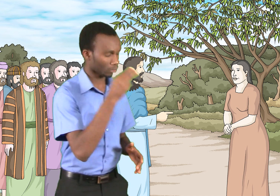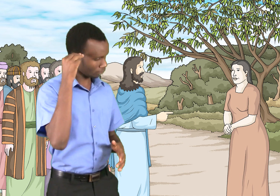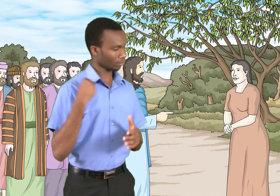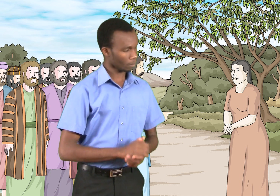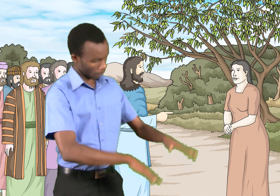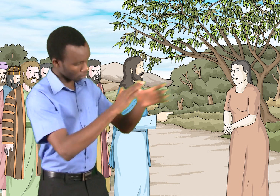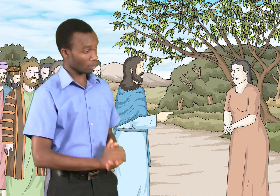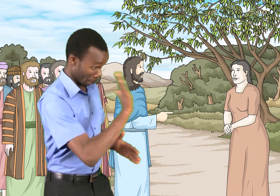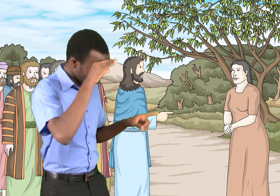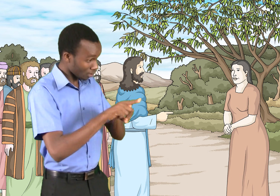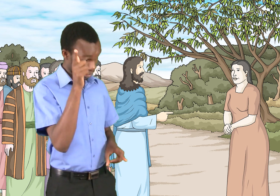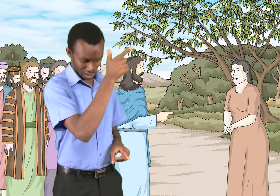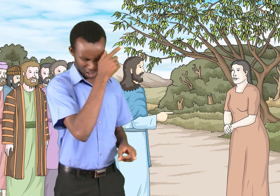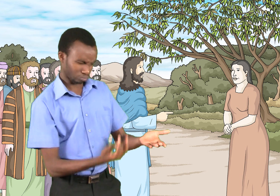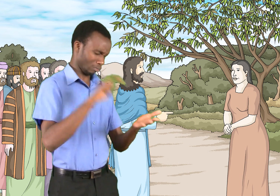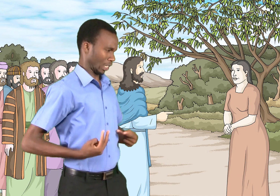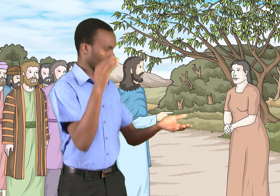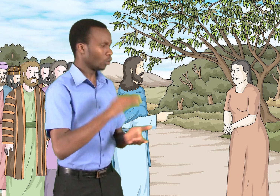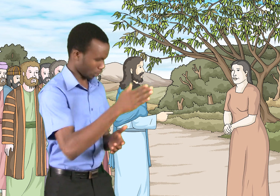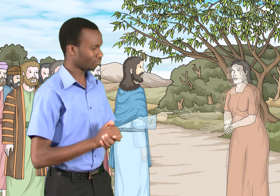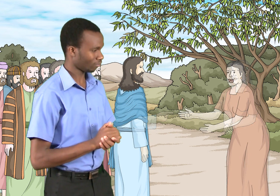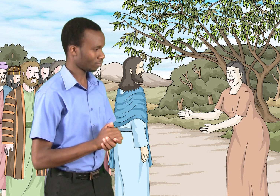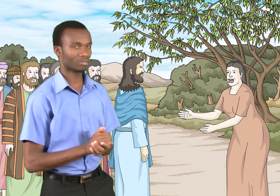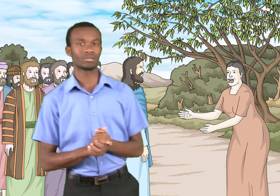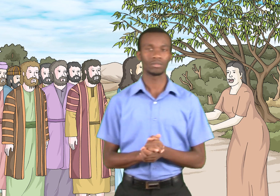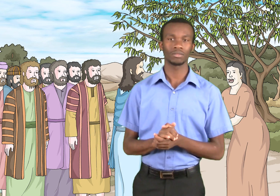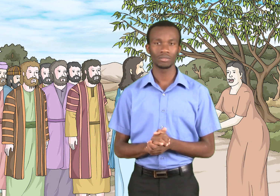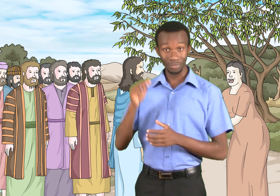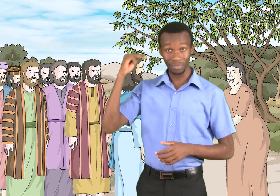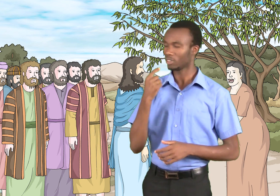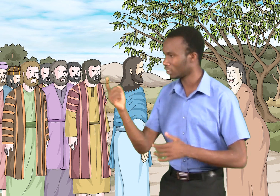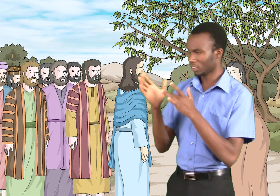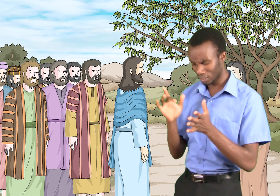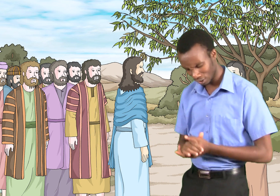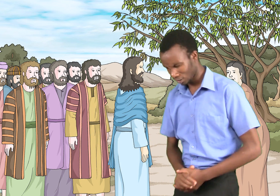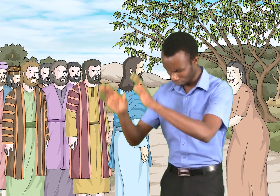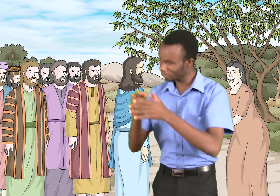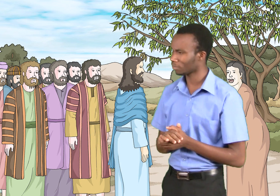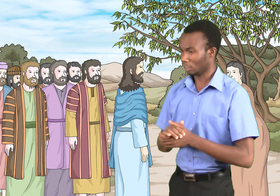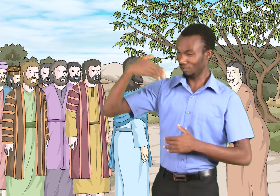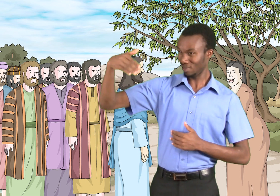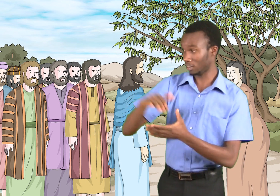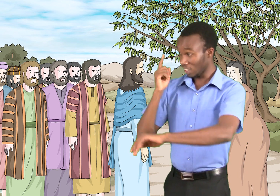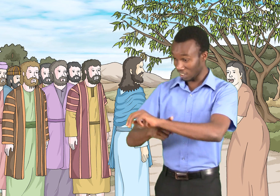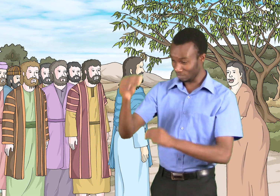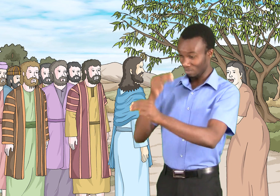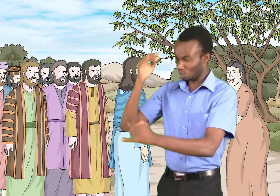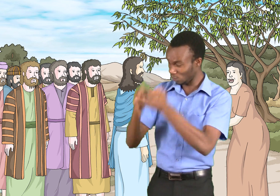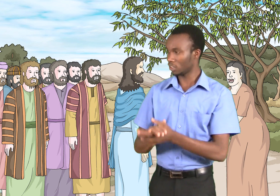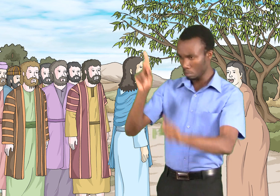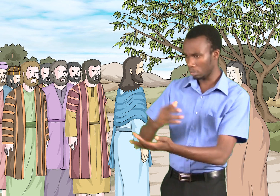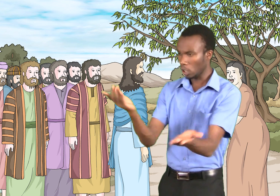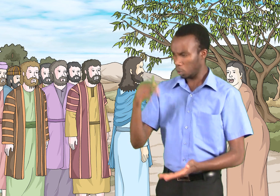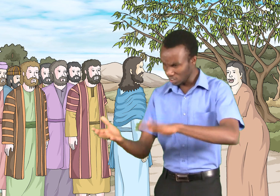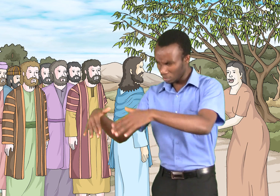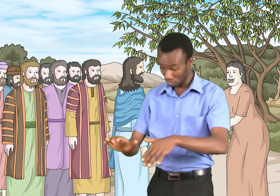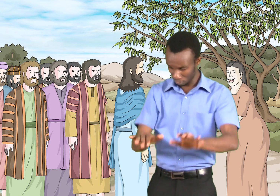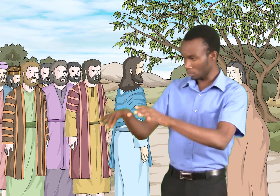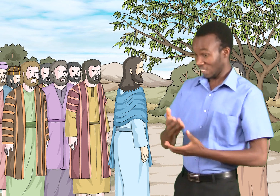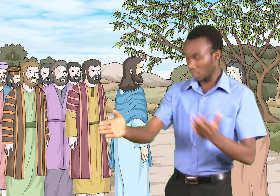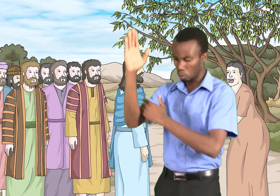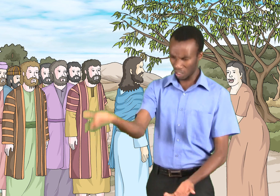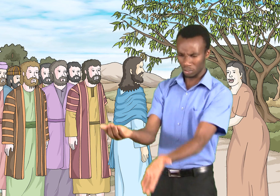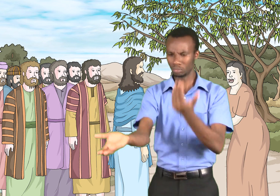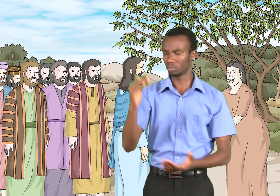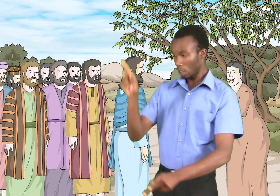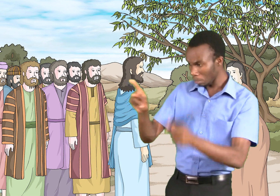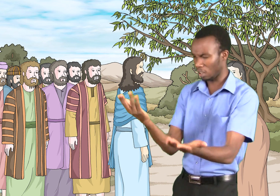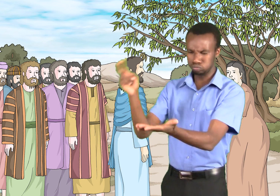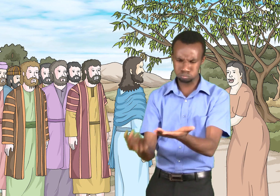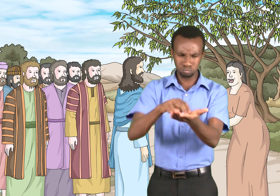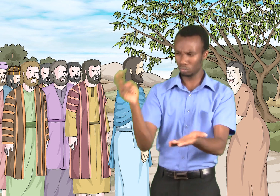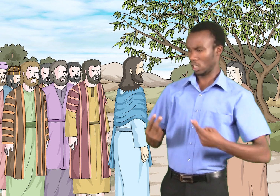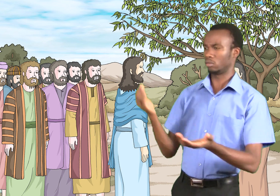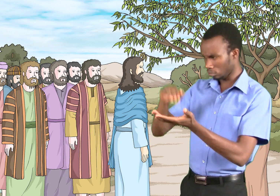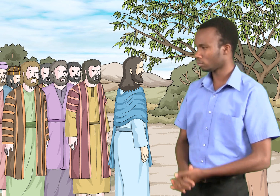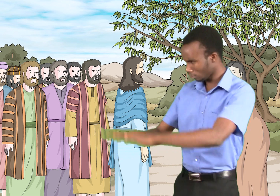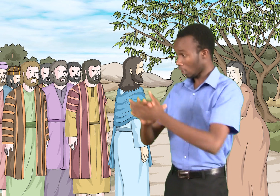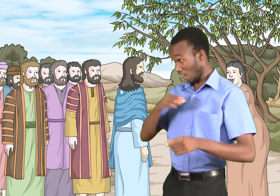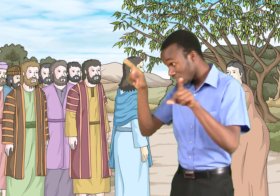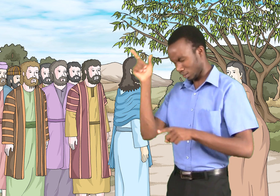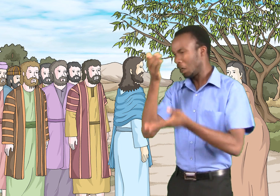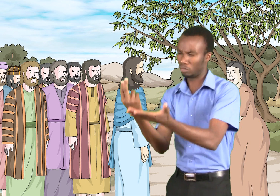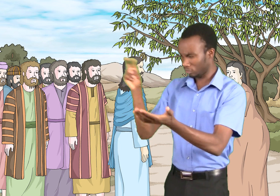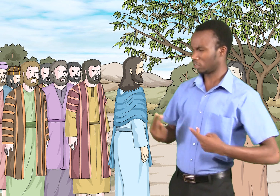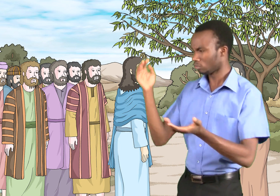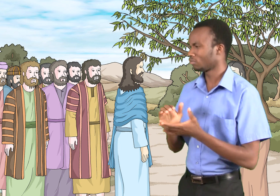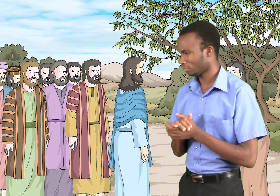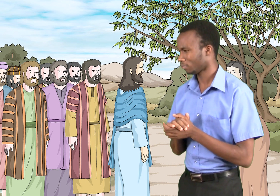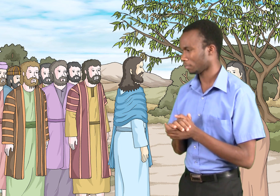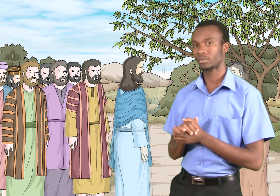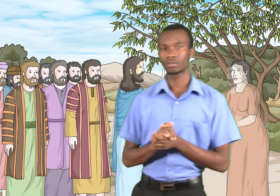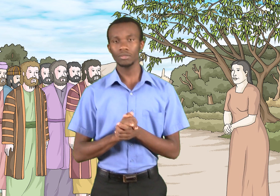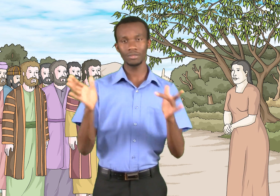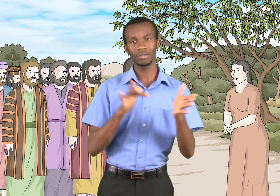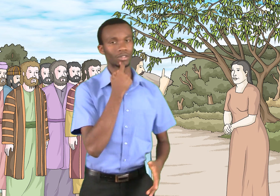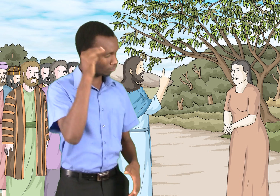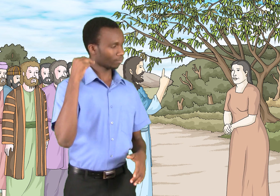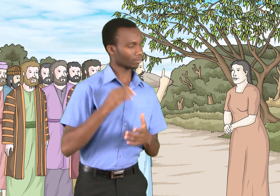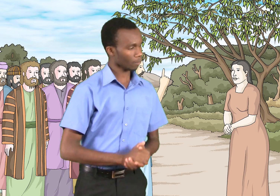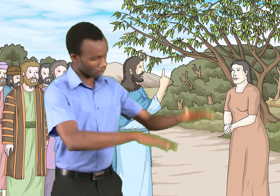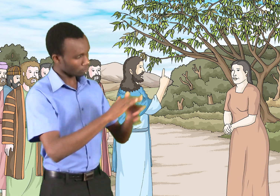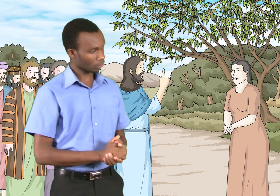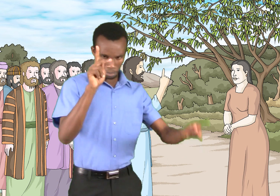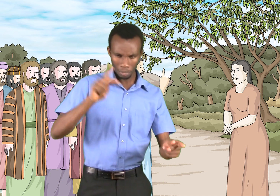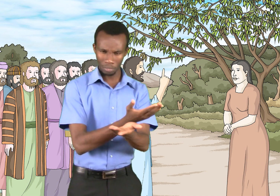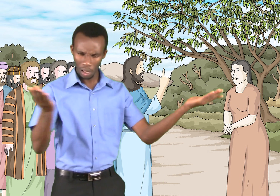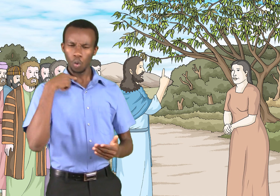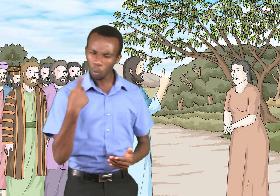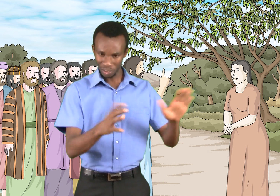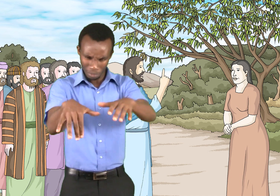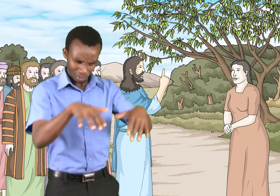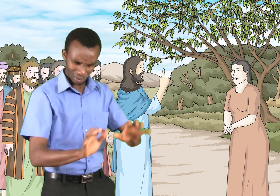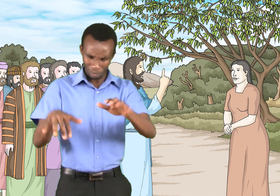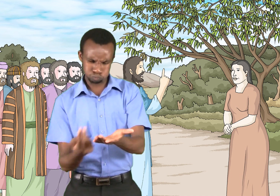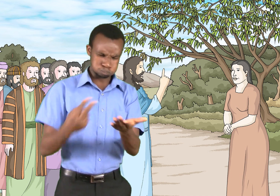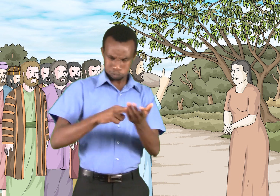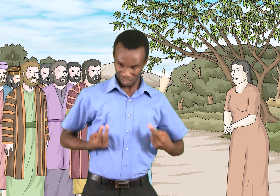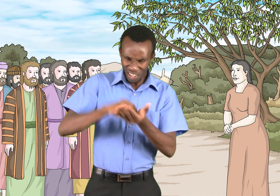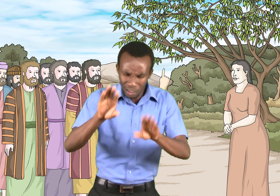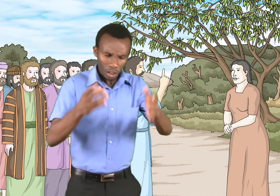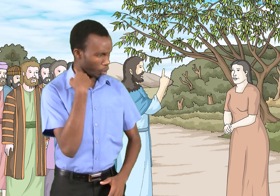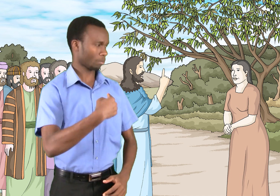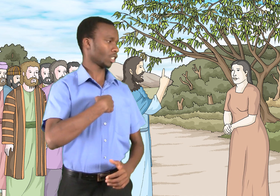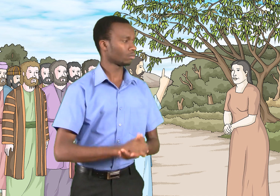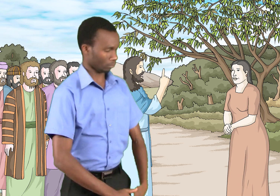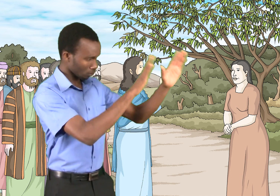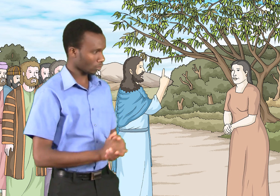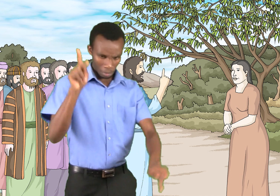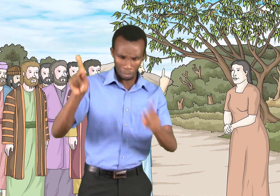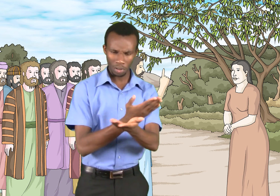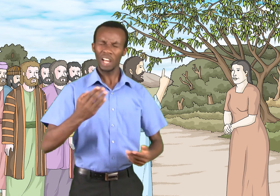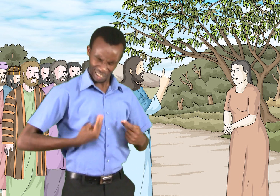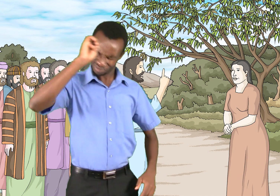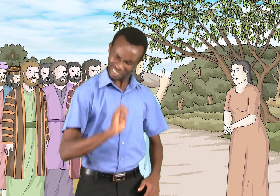But even now I know that God will give You whatever You ask of Him.” “Your brother will rise again,” Jesus told her. Martha replied, “I know that he will rise again in the resurrection at the last day.”